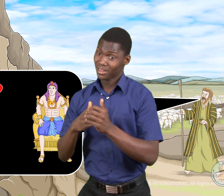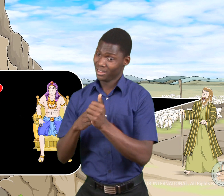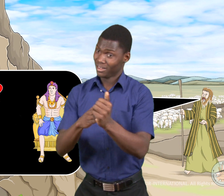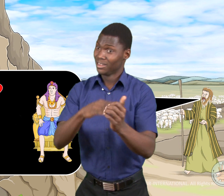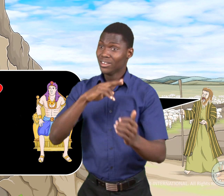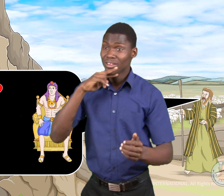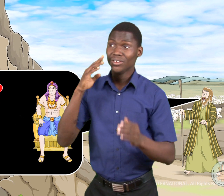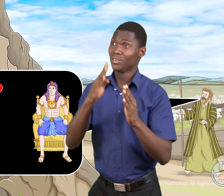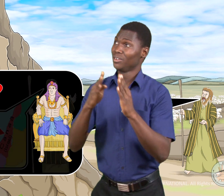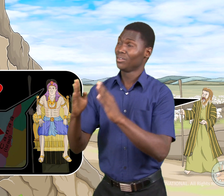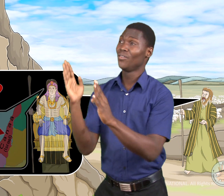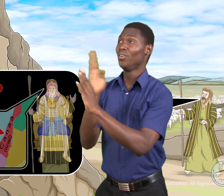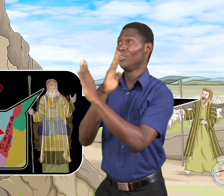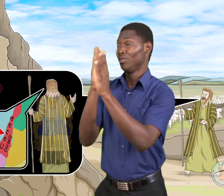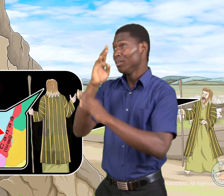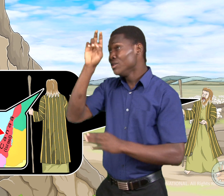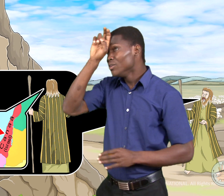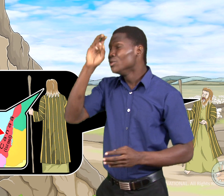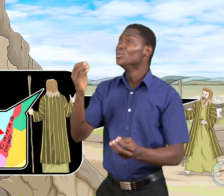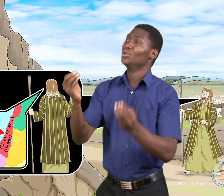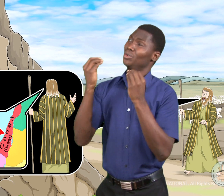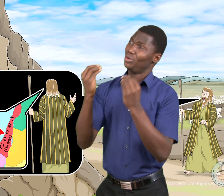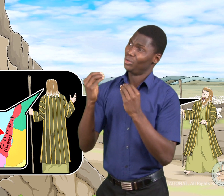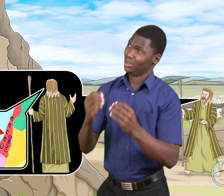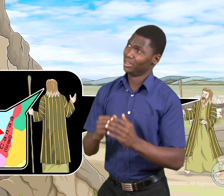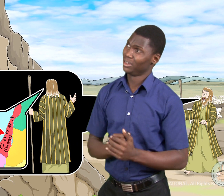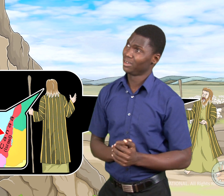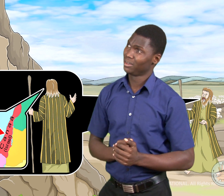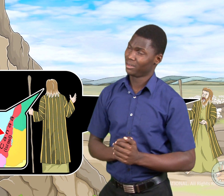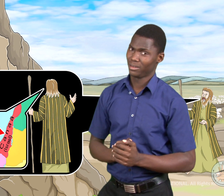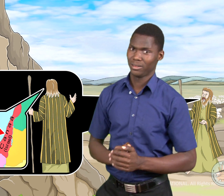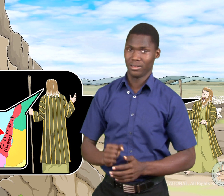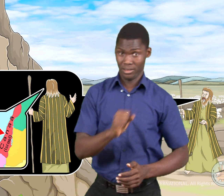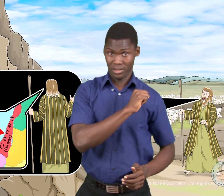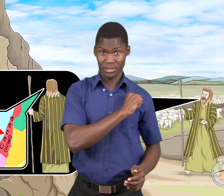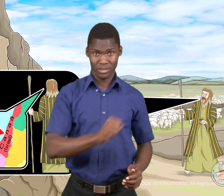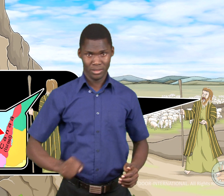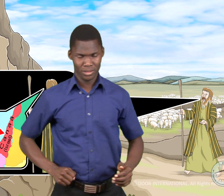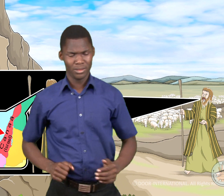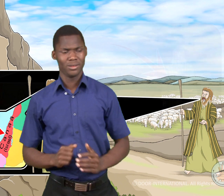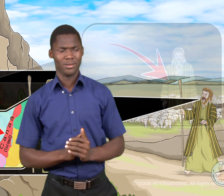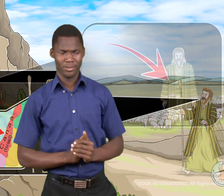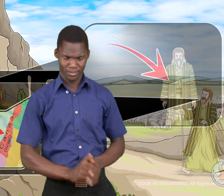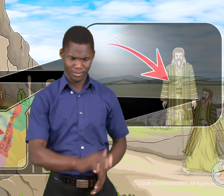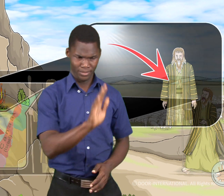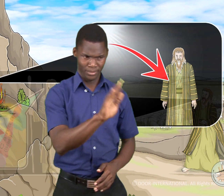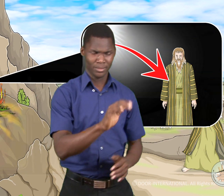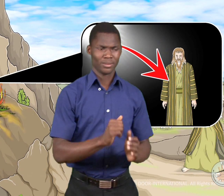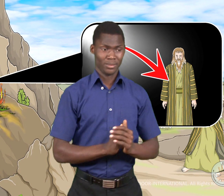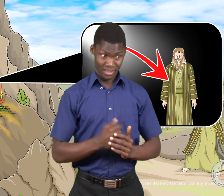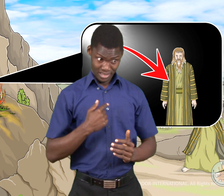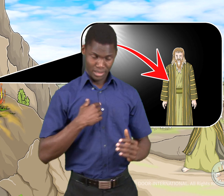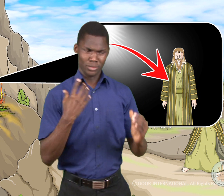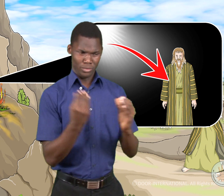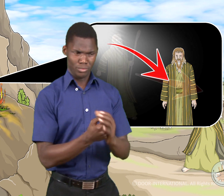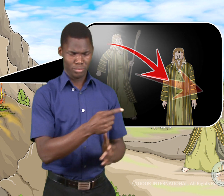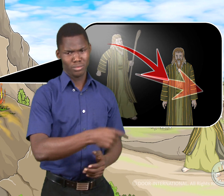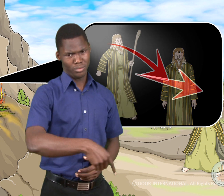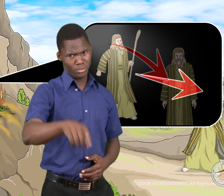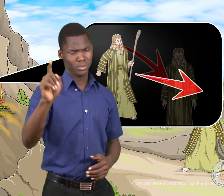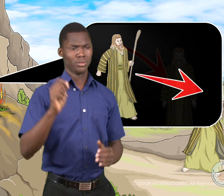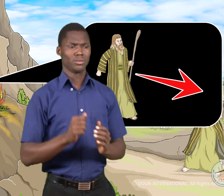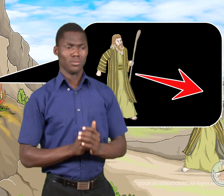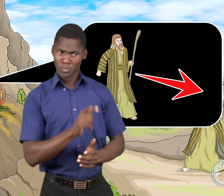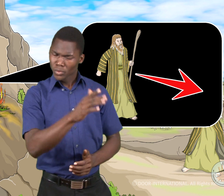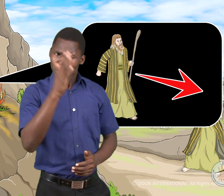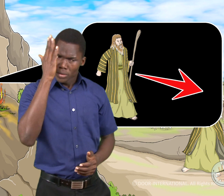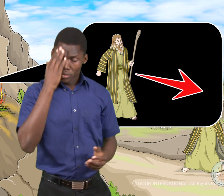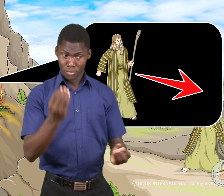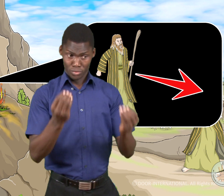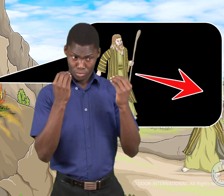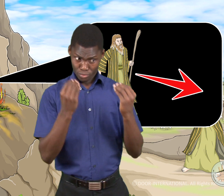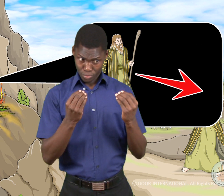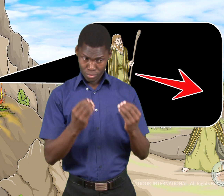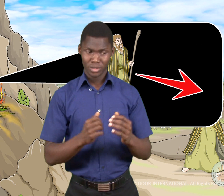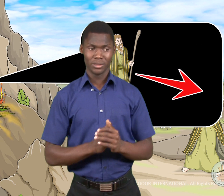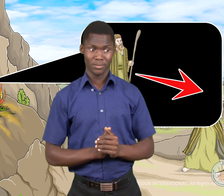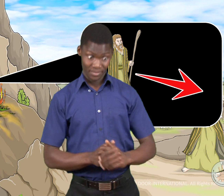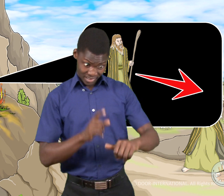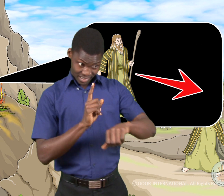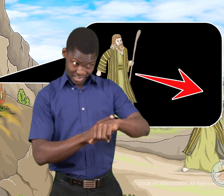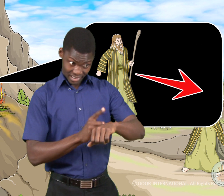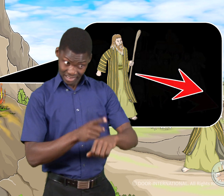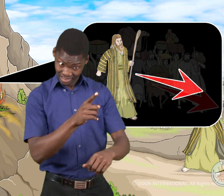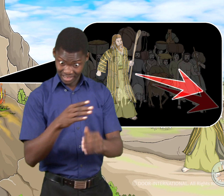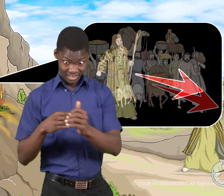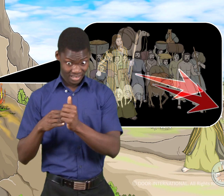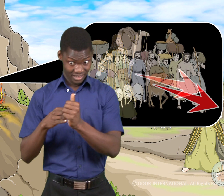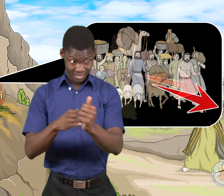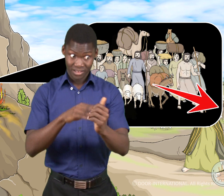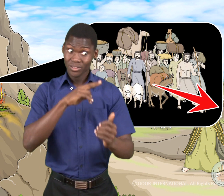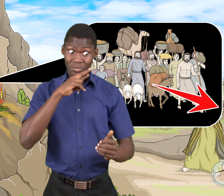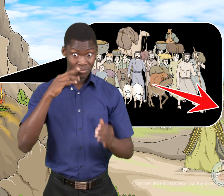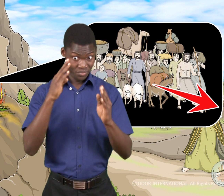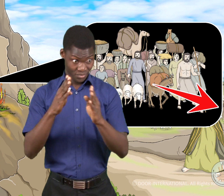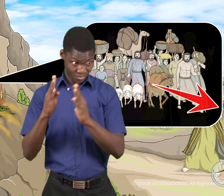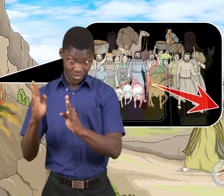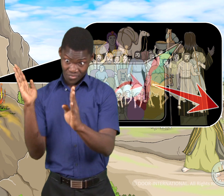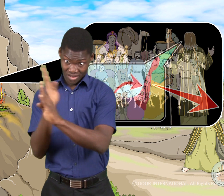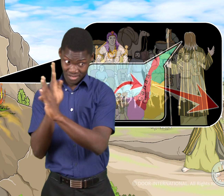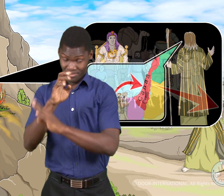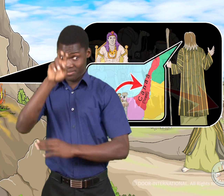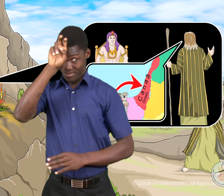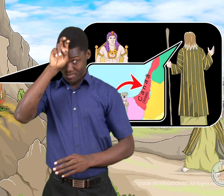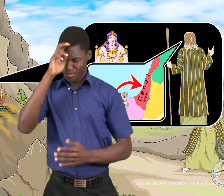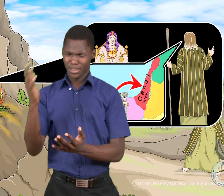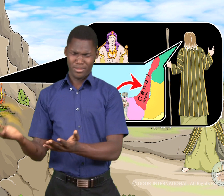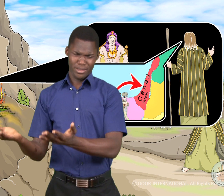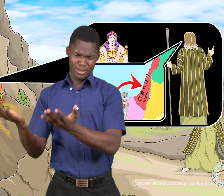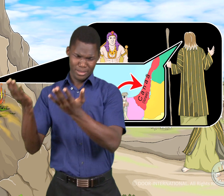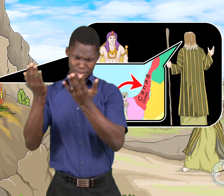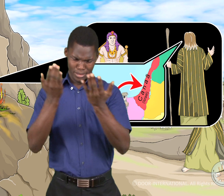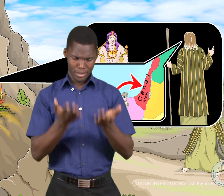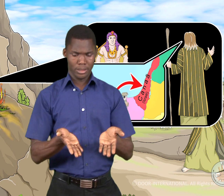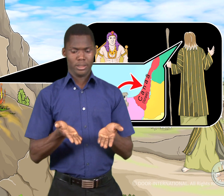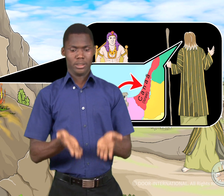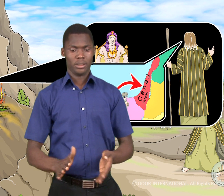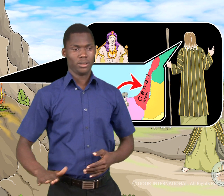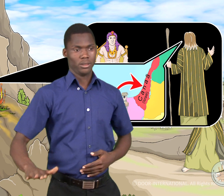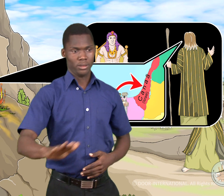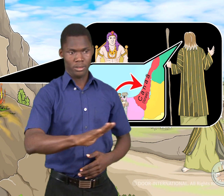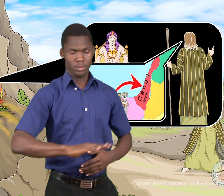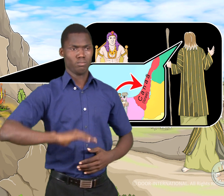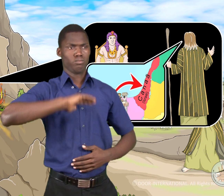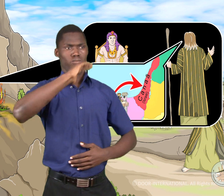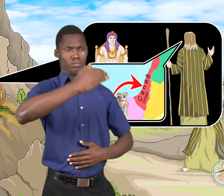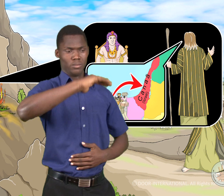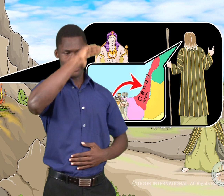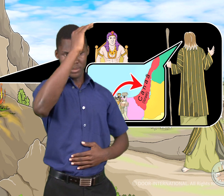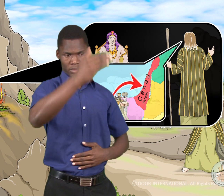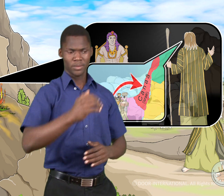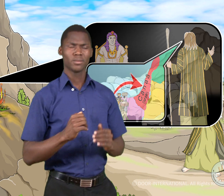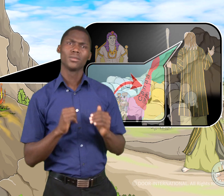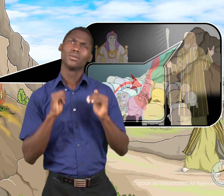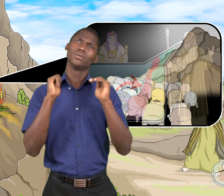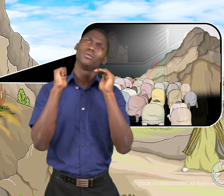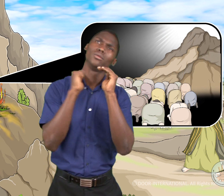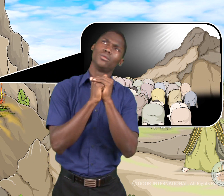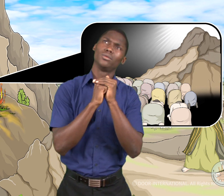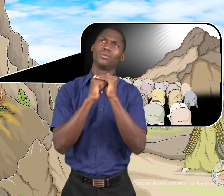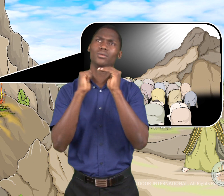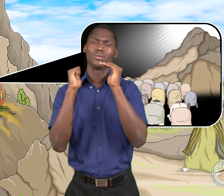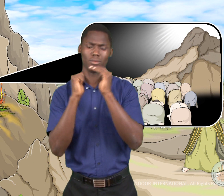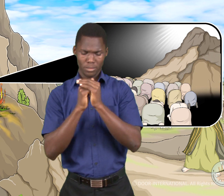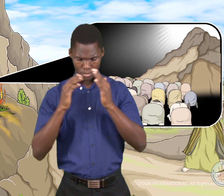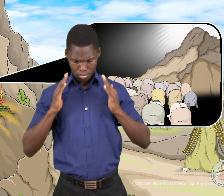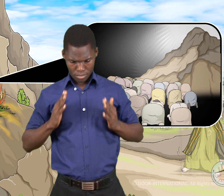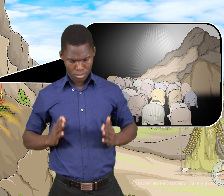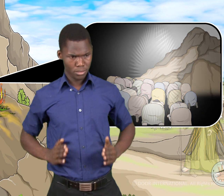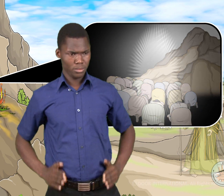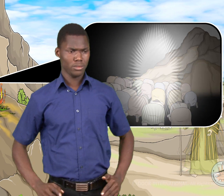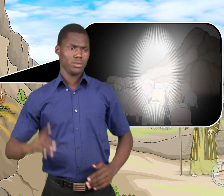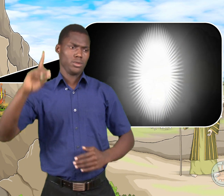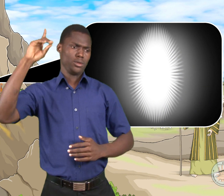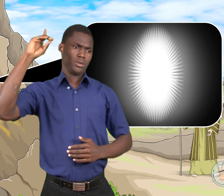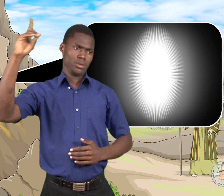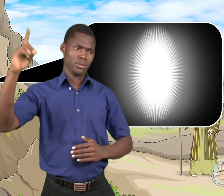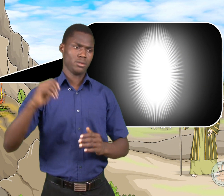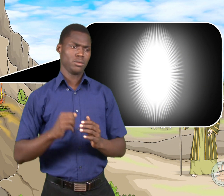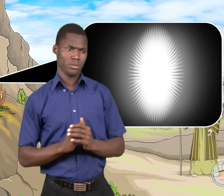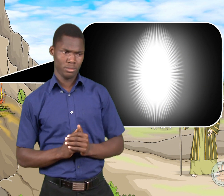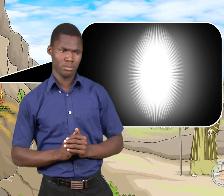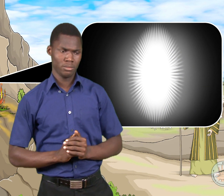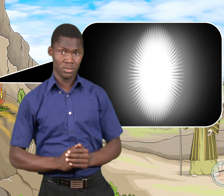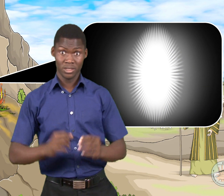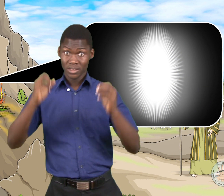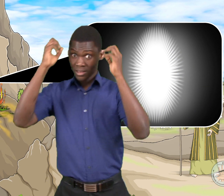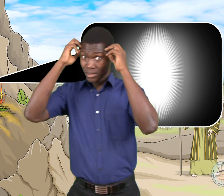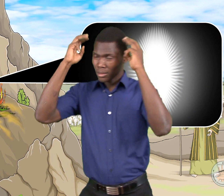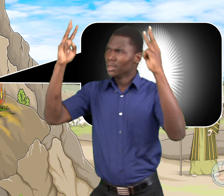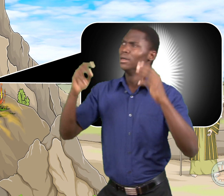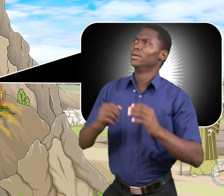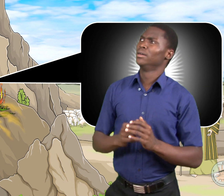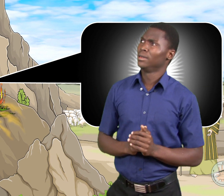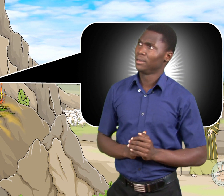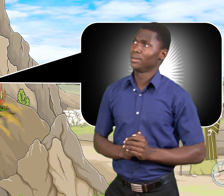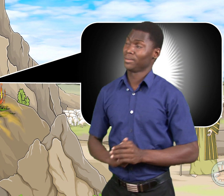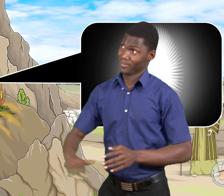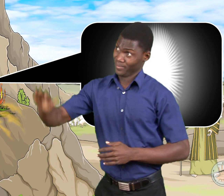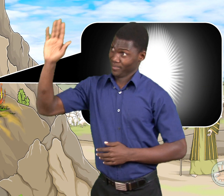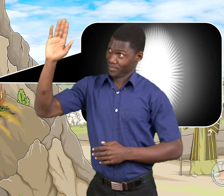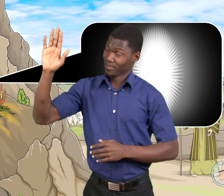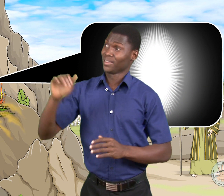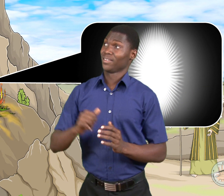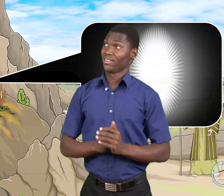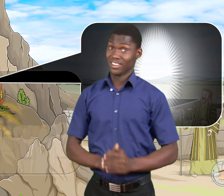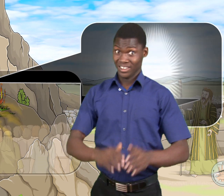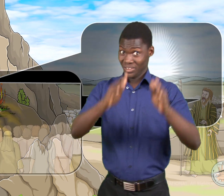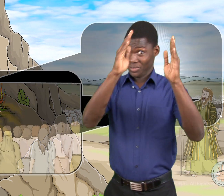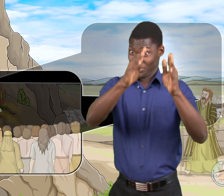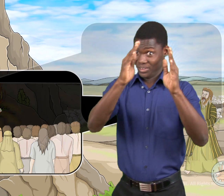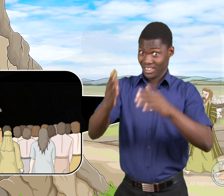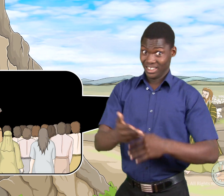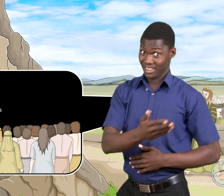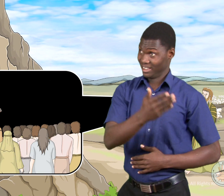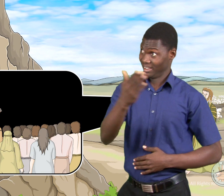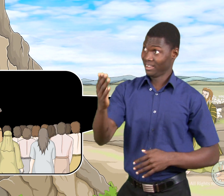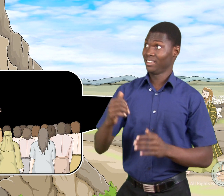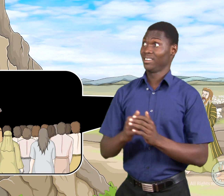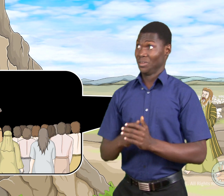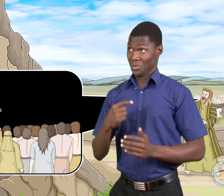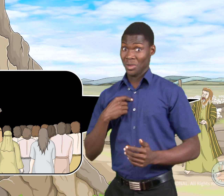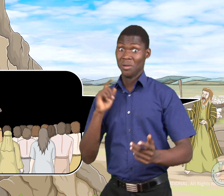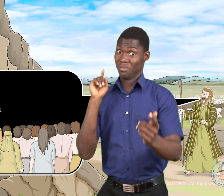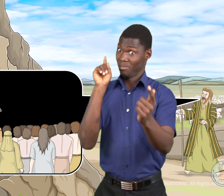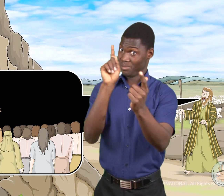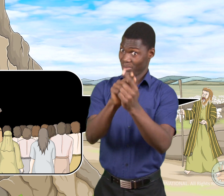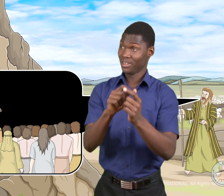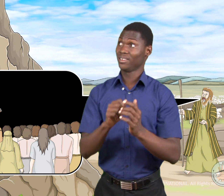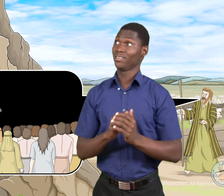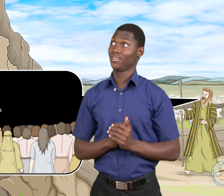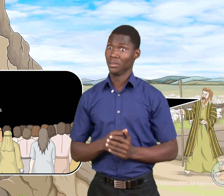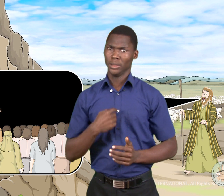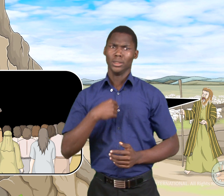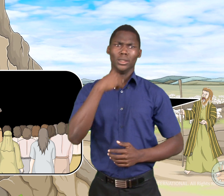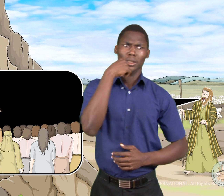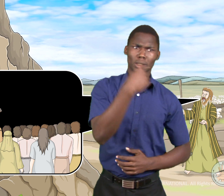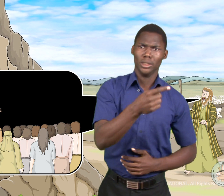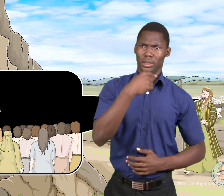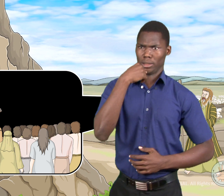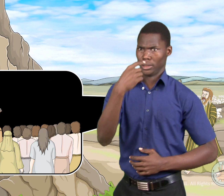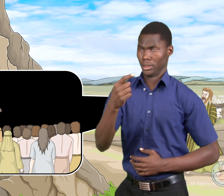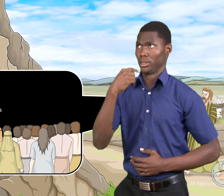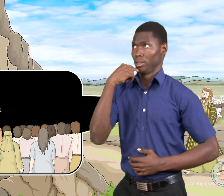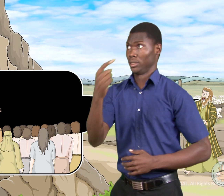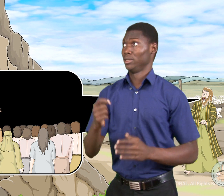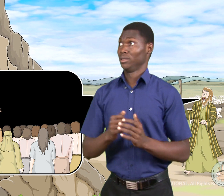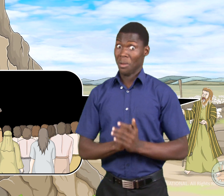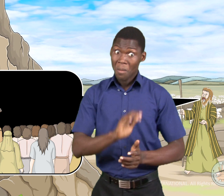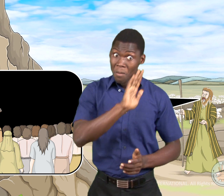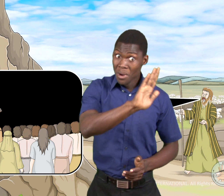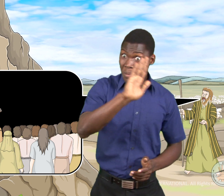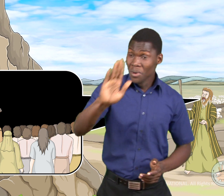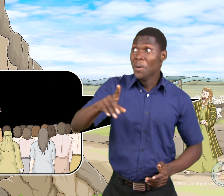“I will surely be with you,” God said, “and this will be the sign to you that I have sent you: When you have brought the people out of Egypt, all of you will worship God on this mountain.”